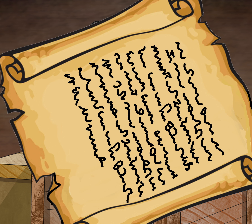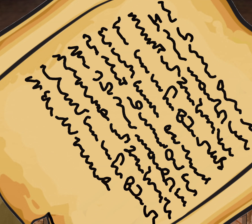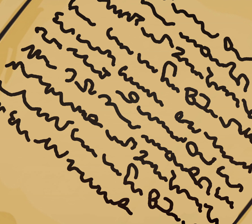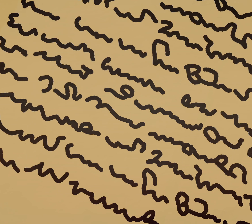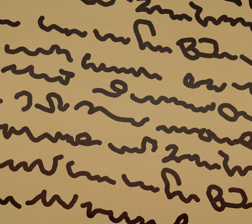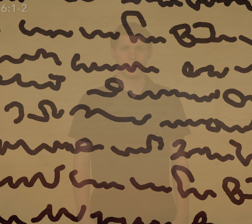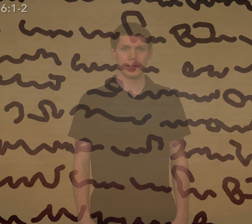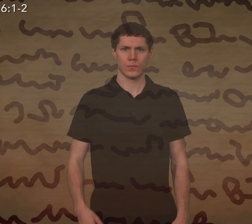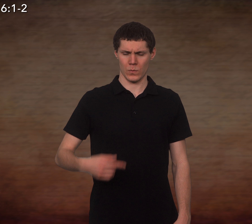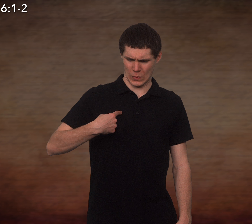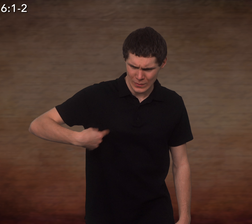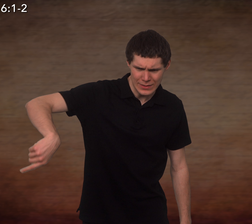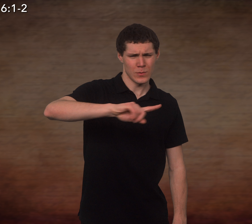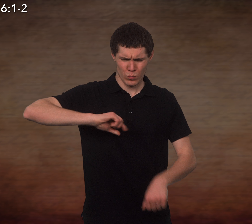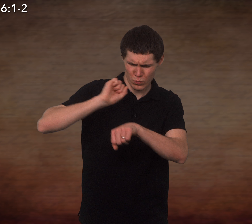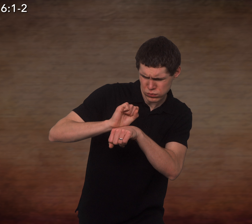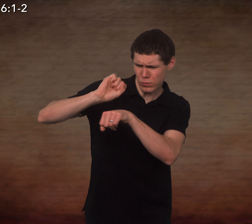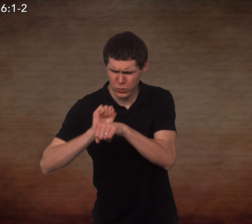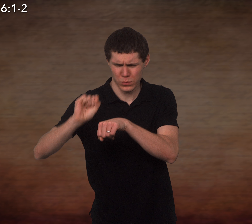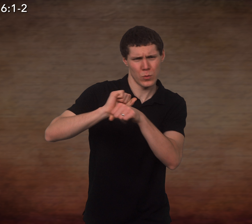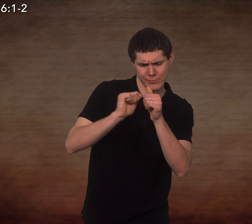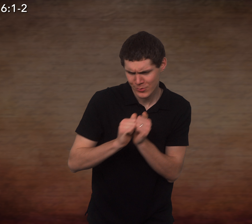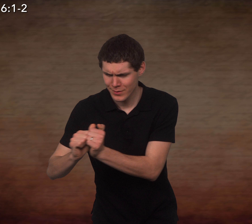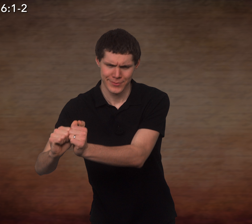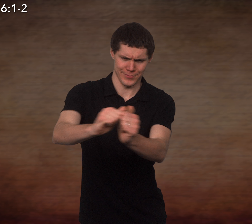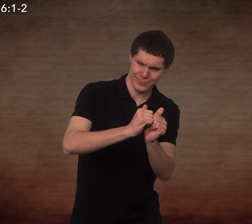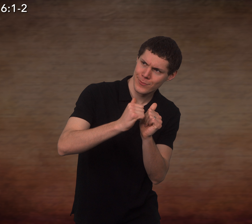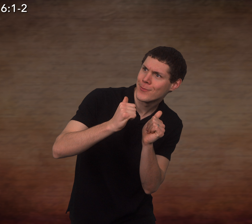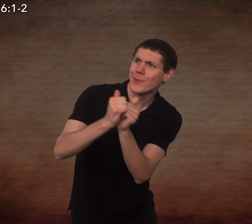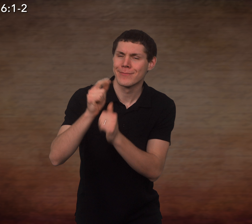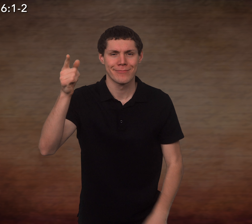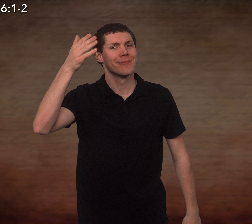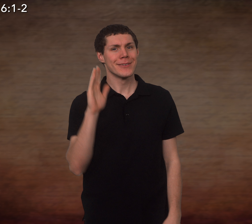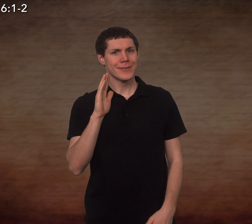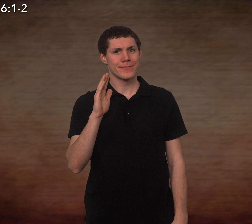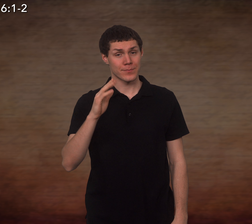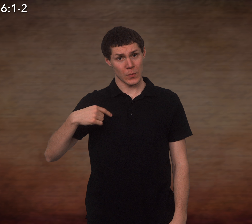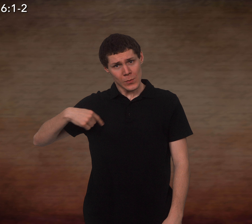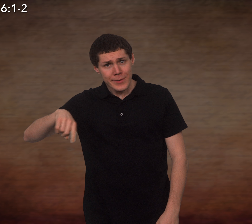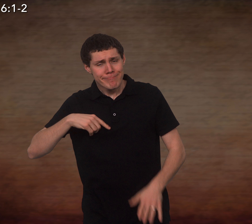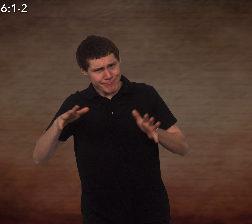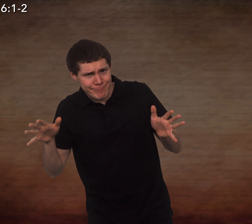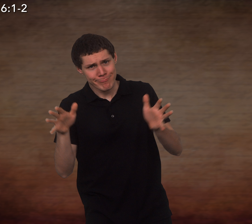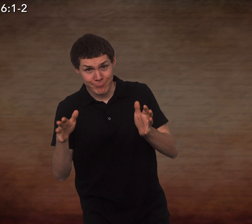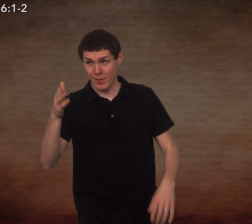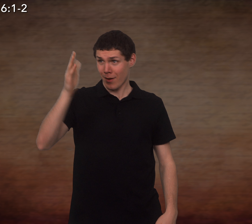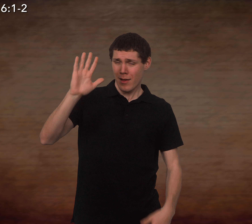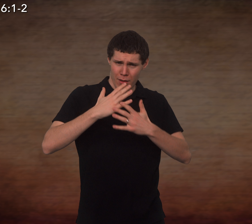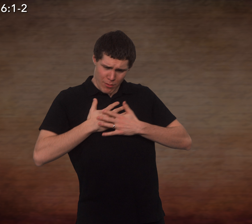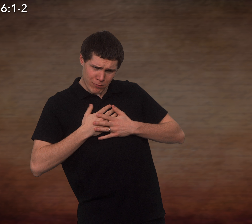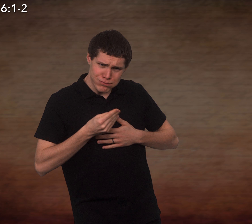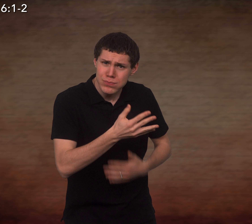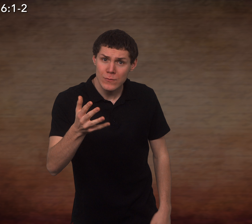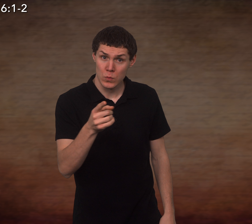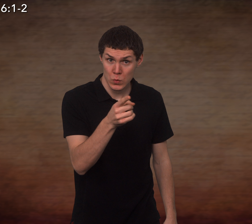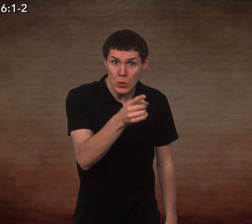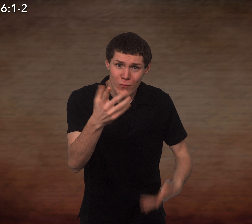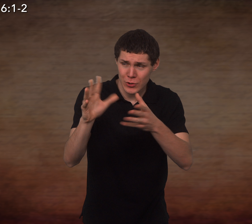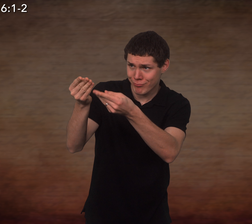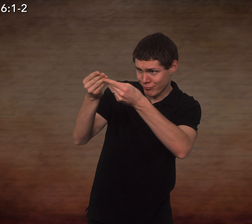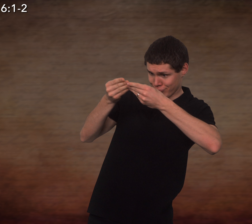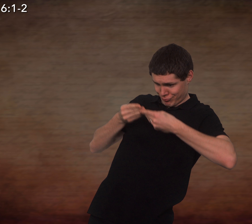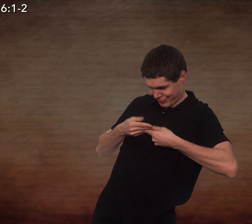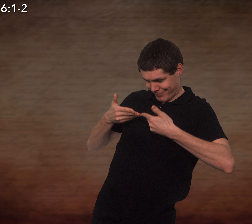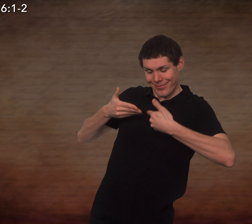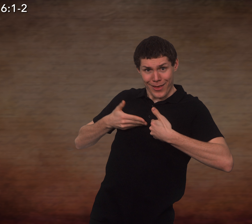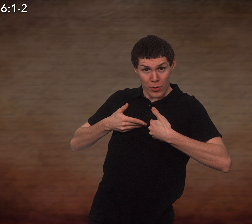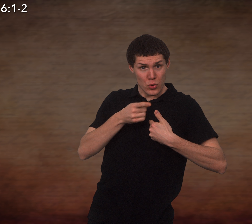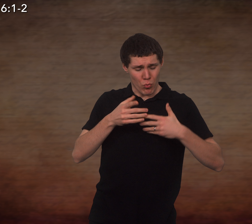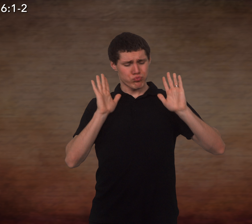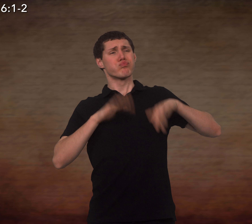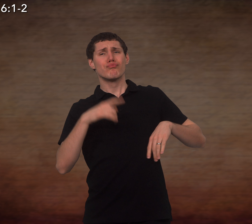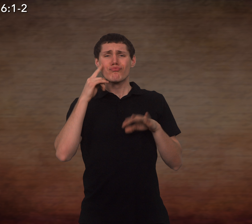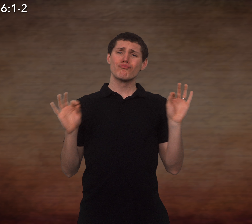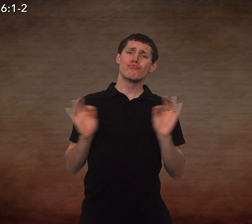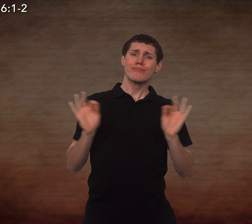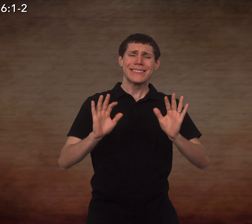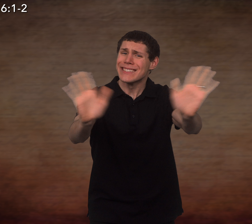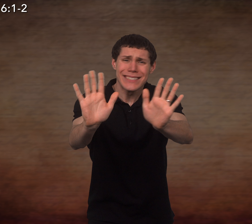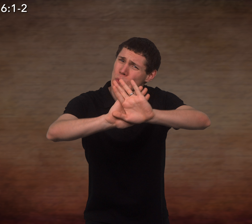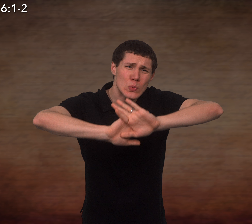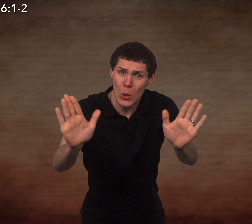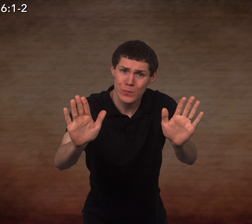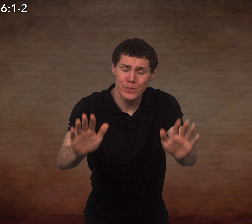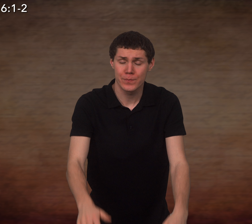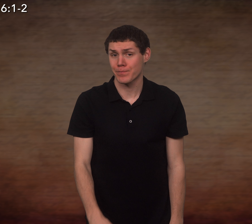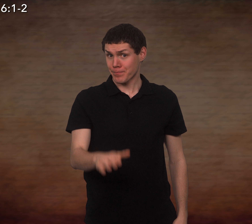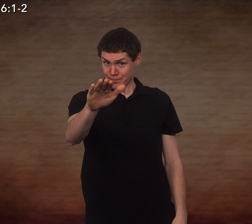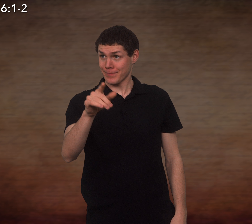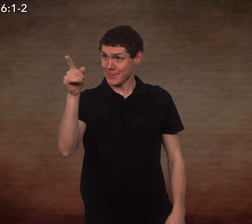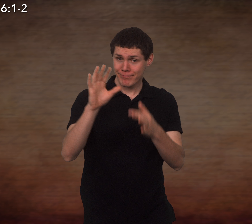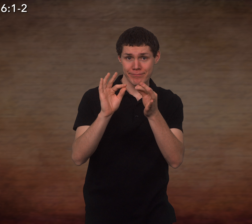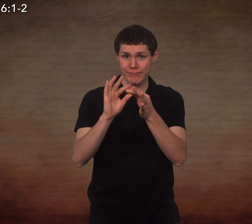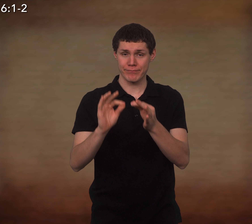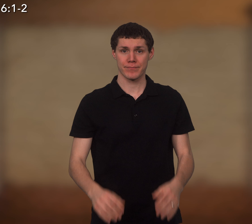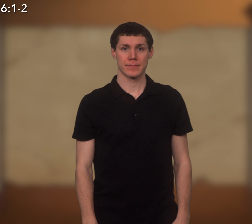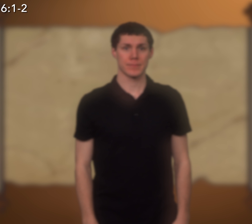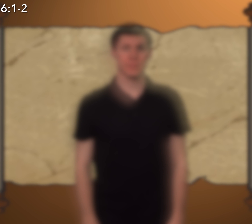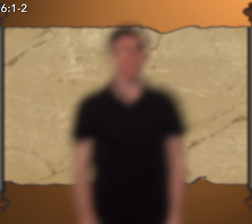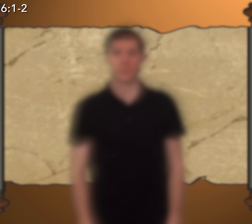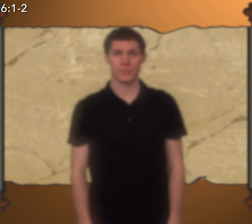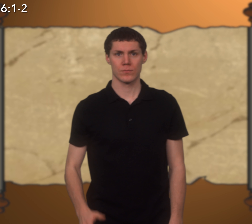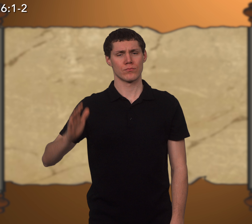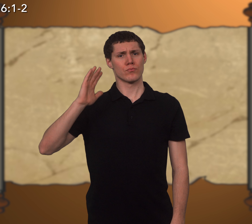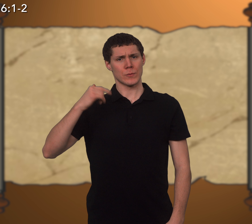As God’s fellow workers, then, we urge you not to receive God’s grace in vain.